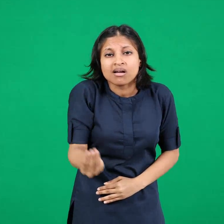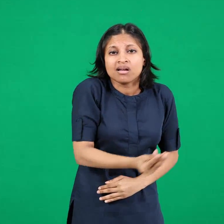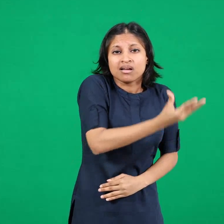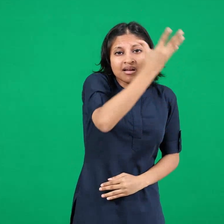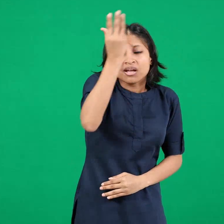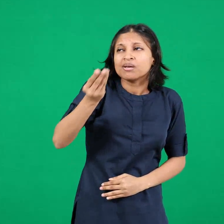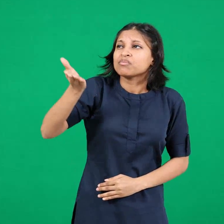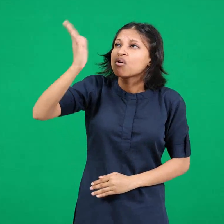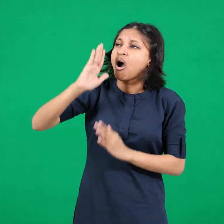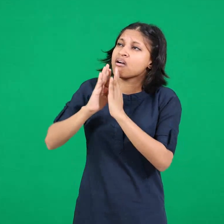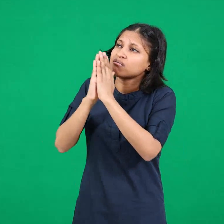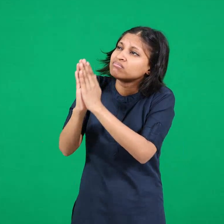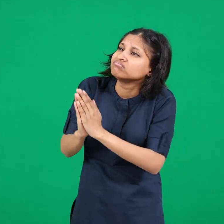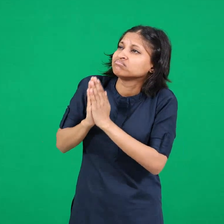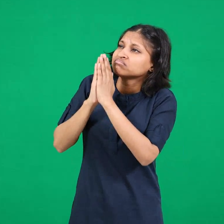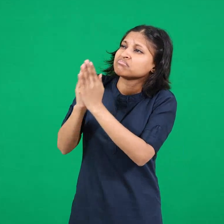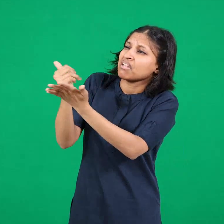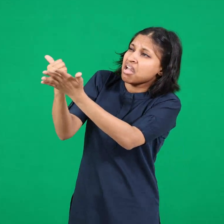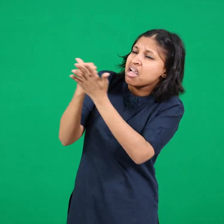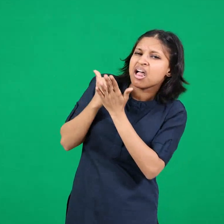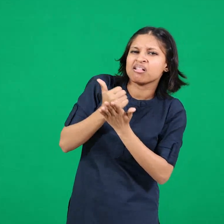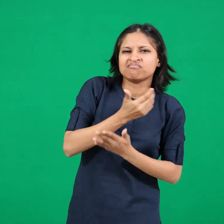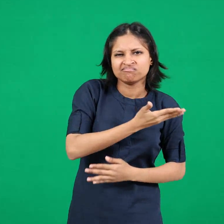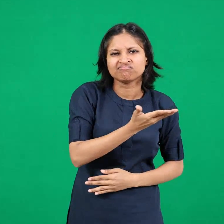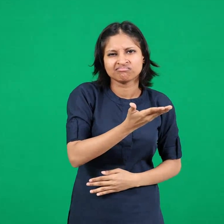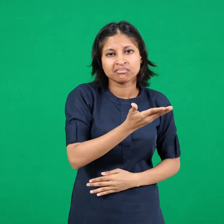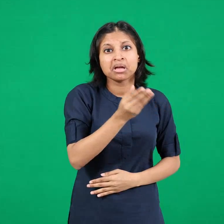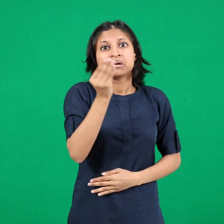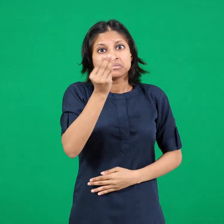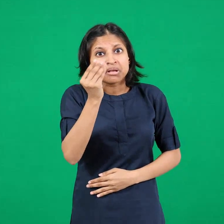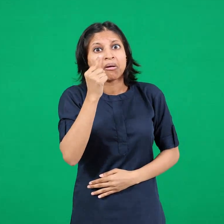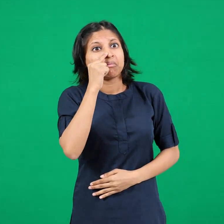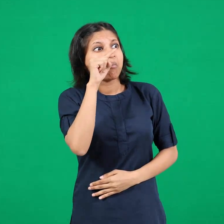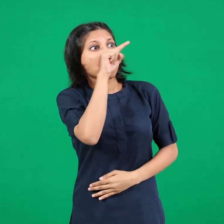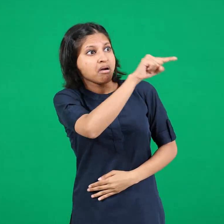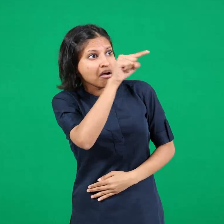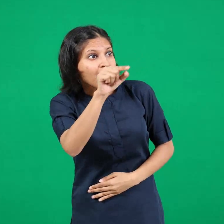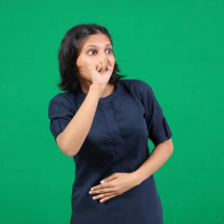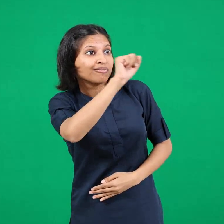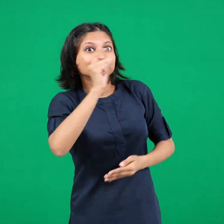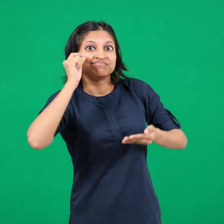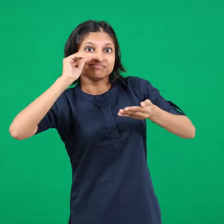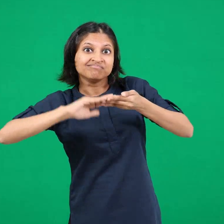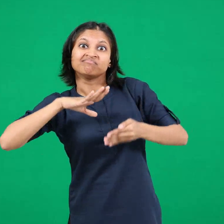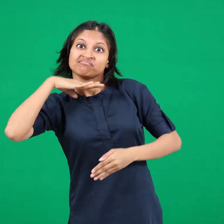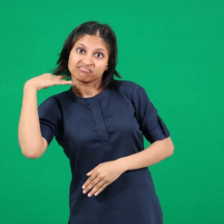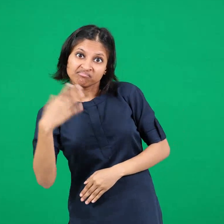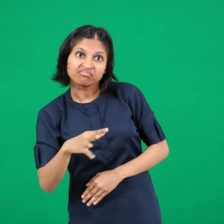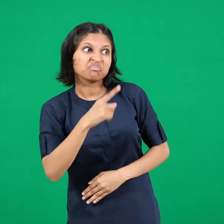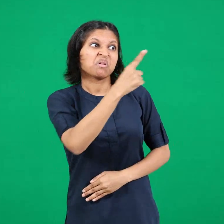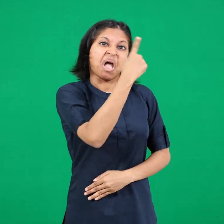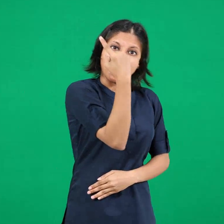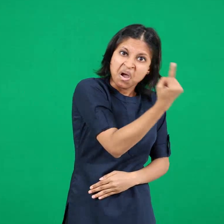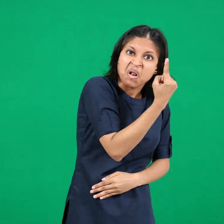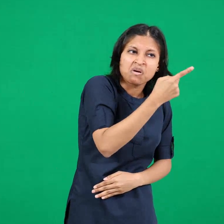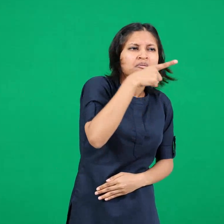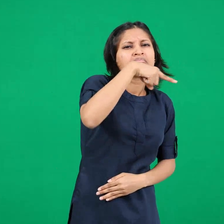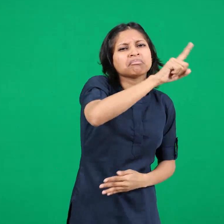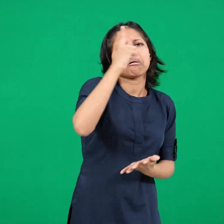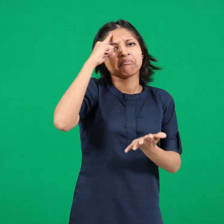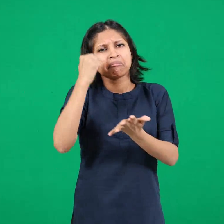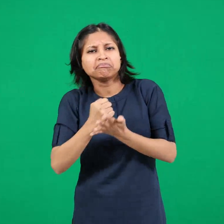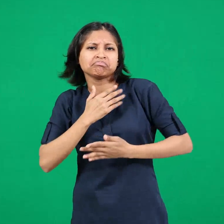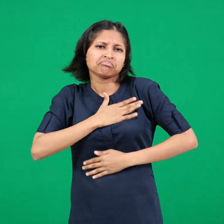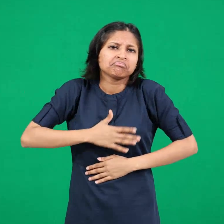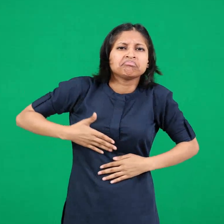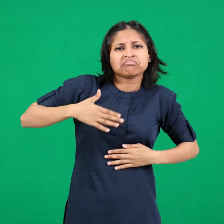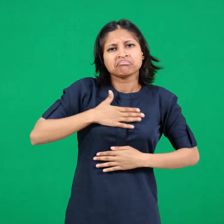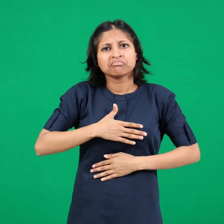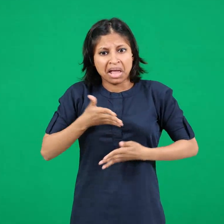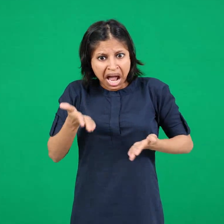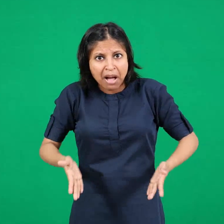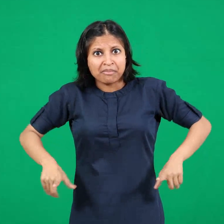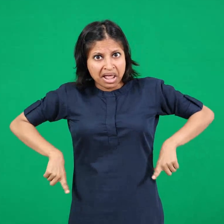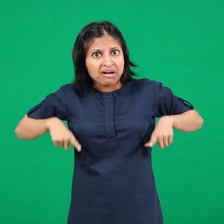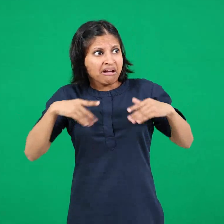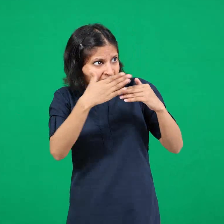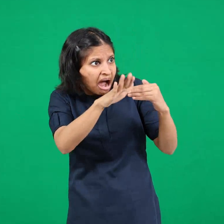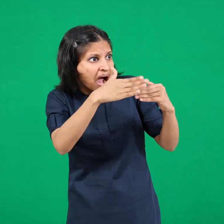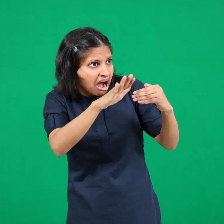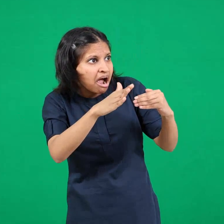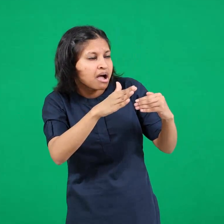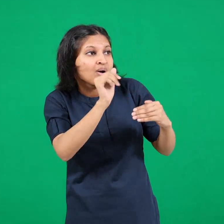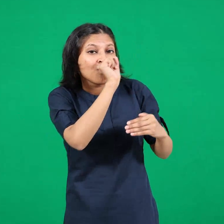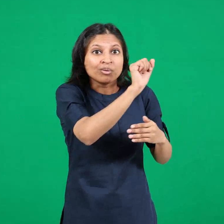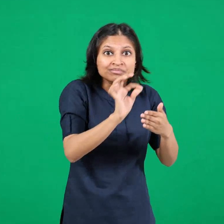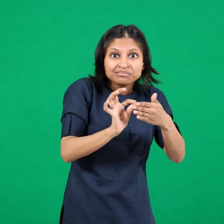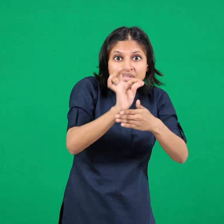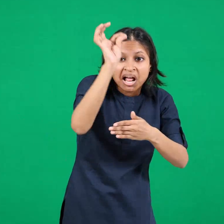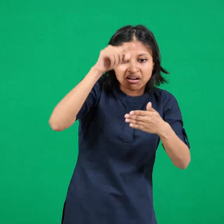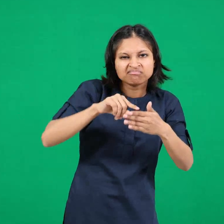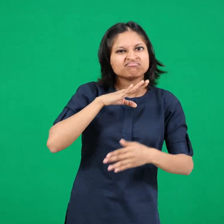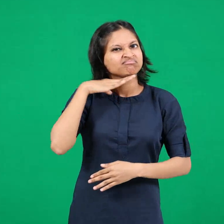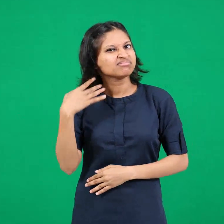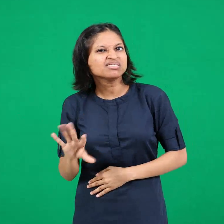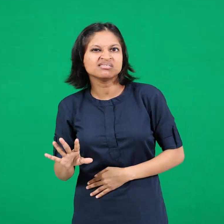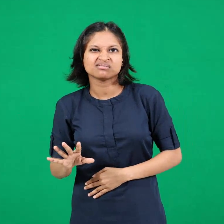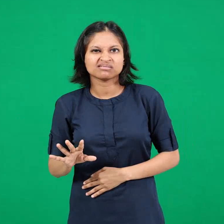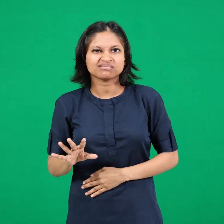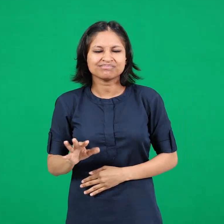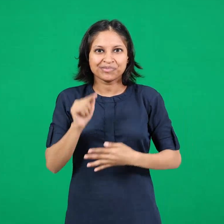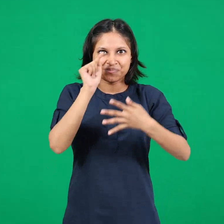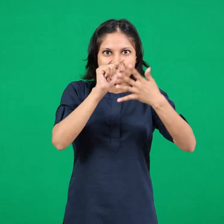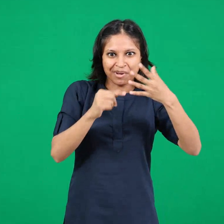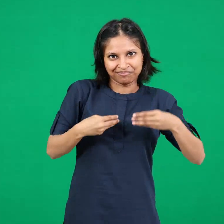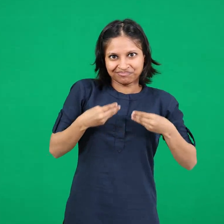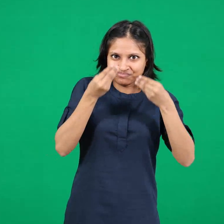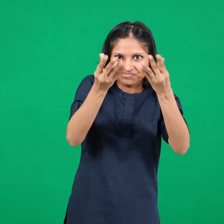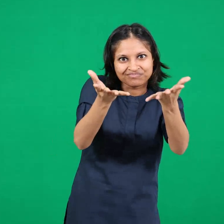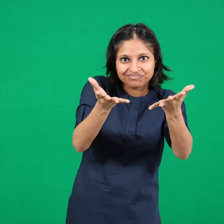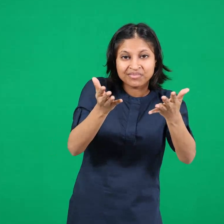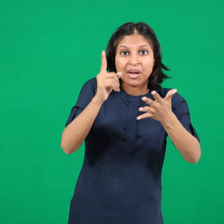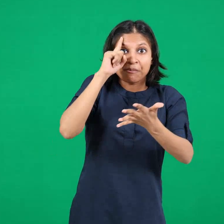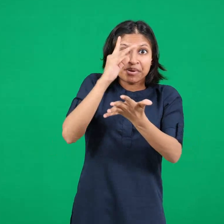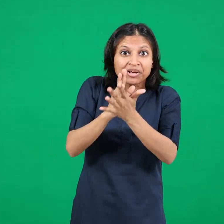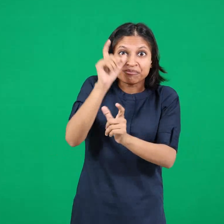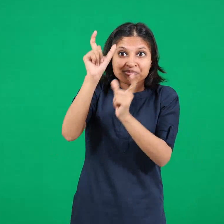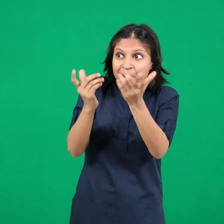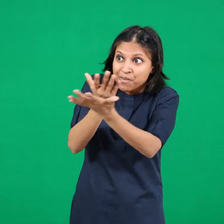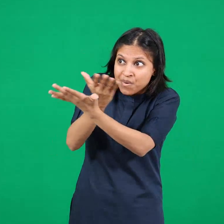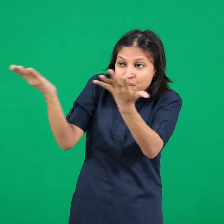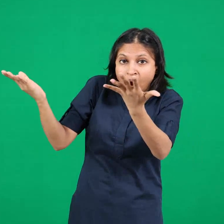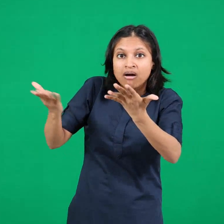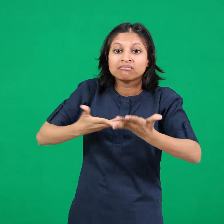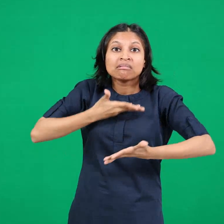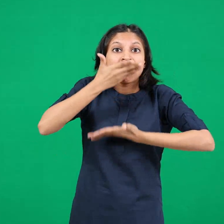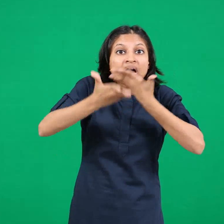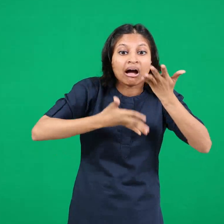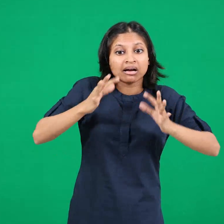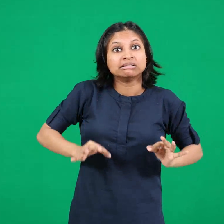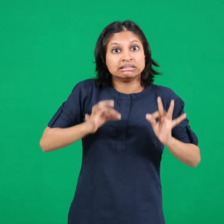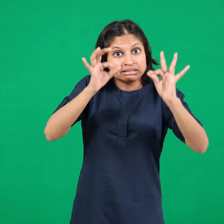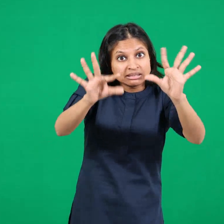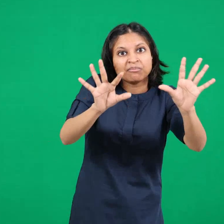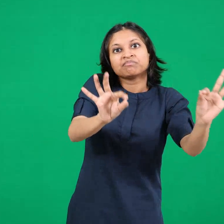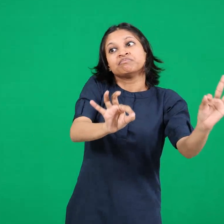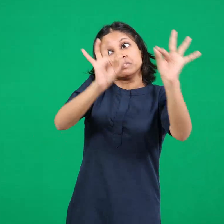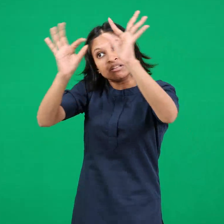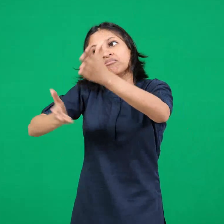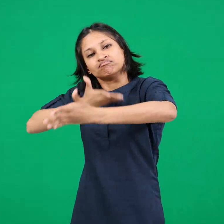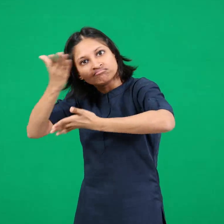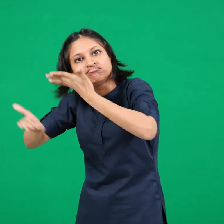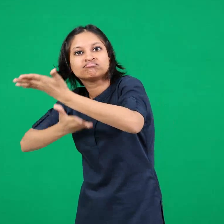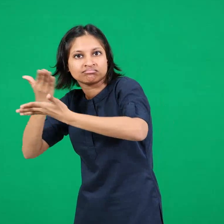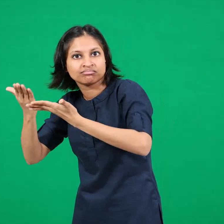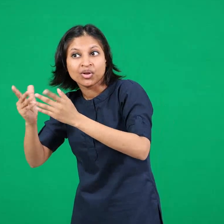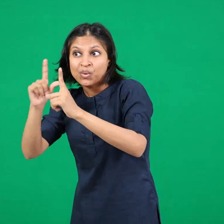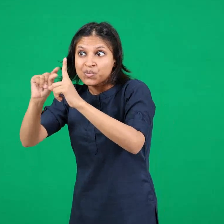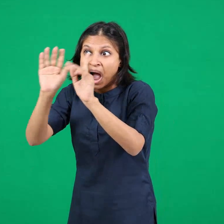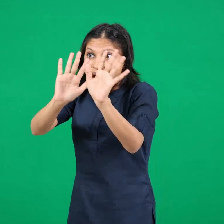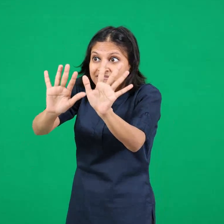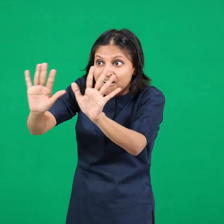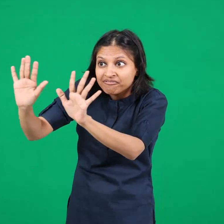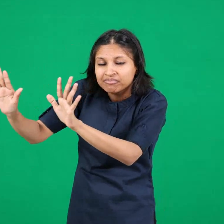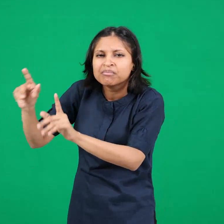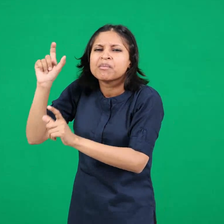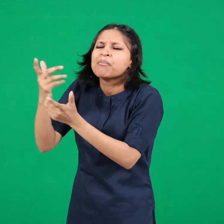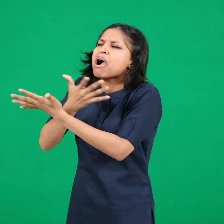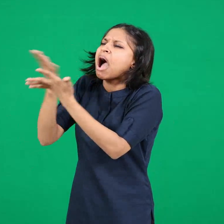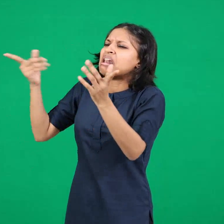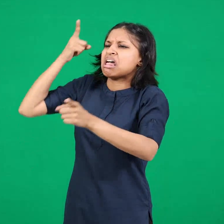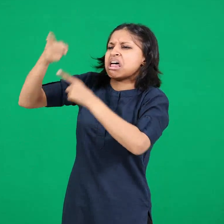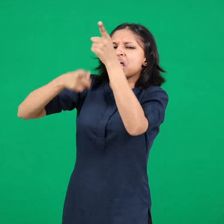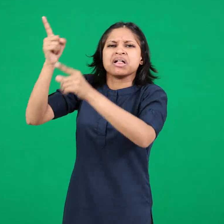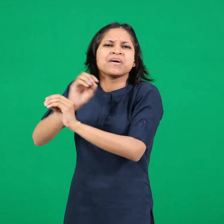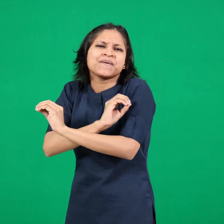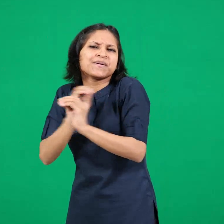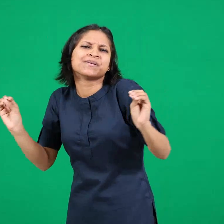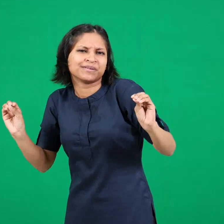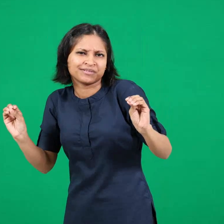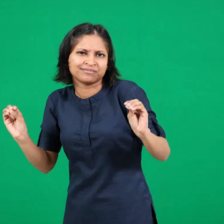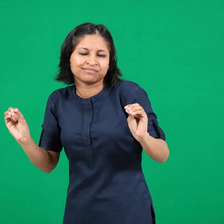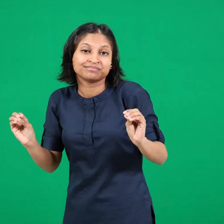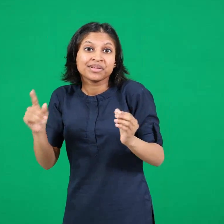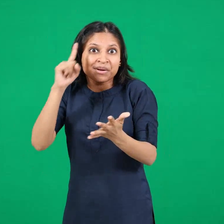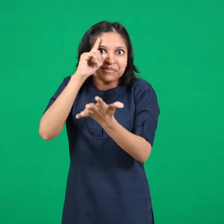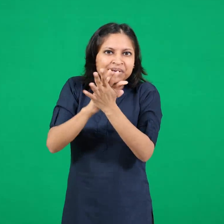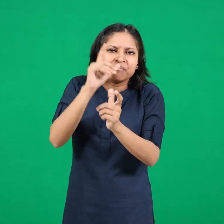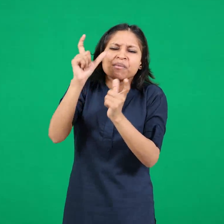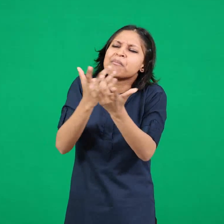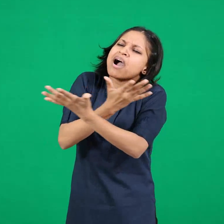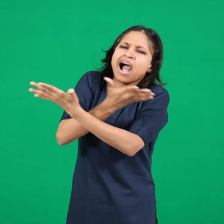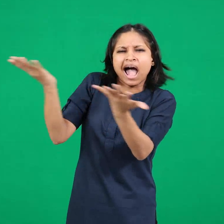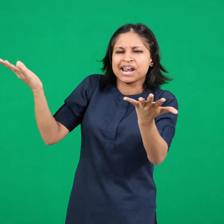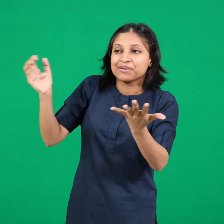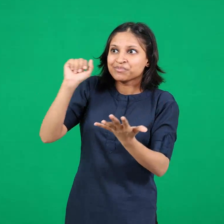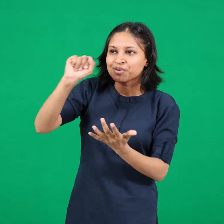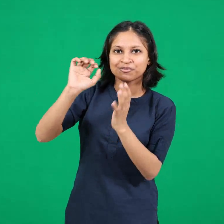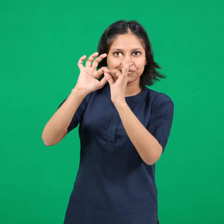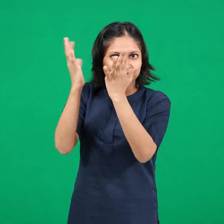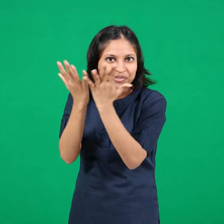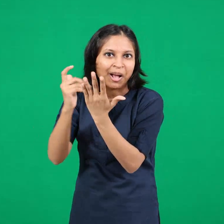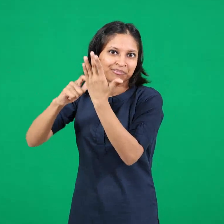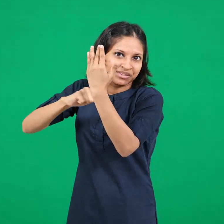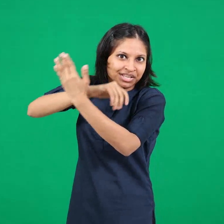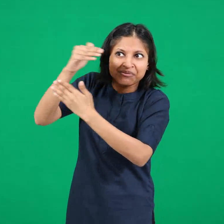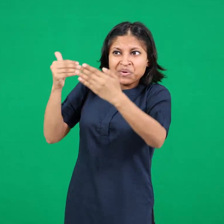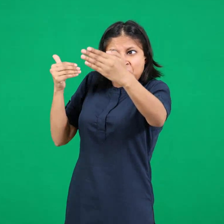But she who lives for pleasure is dead even while she is still alive. Give these instructions to the believers, so that they will be above reproach.